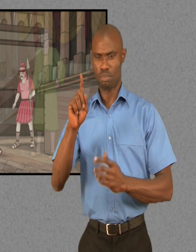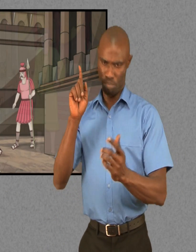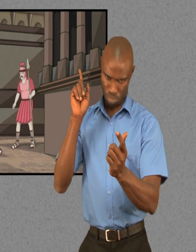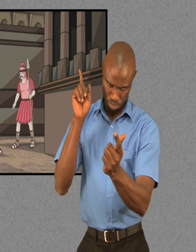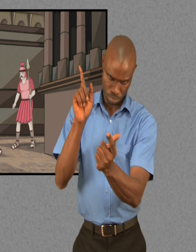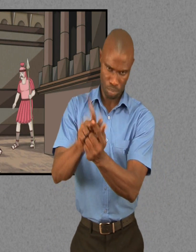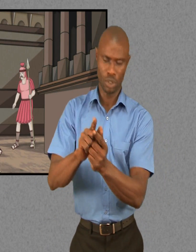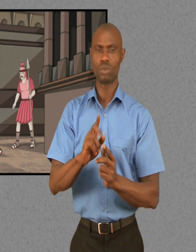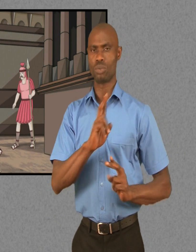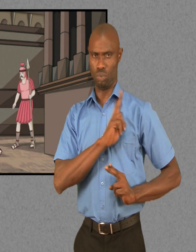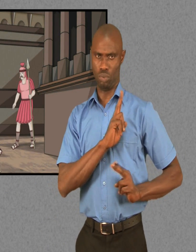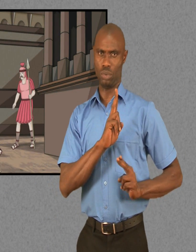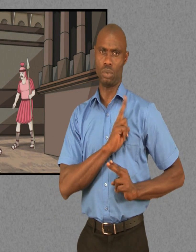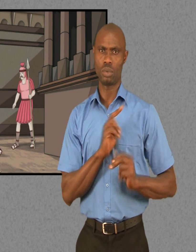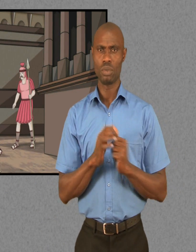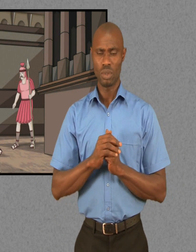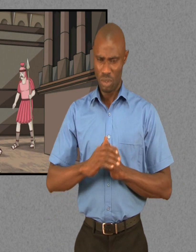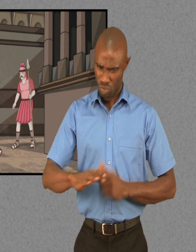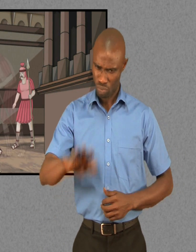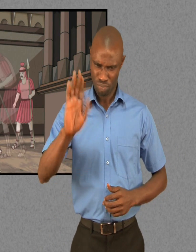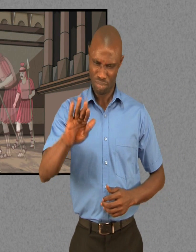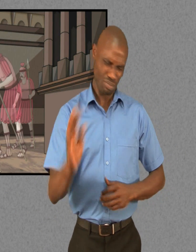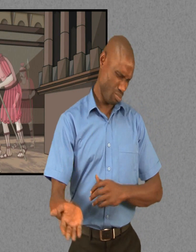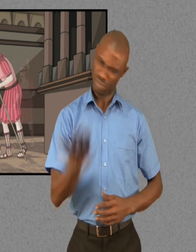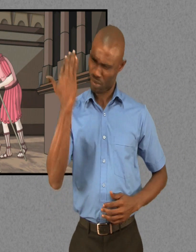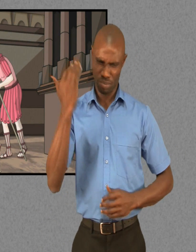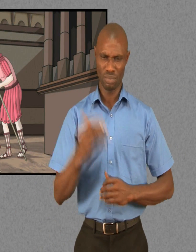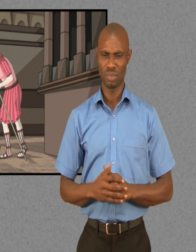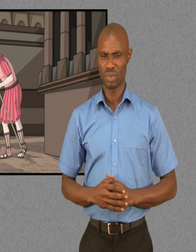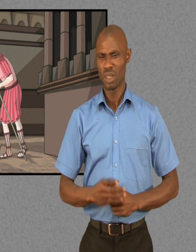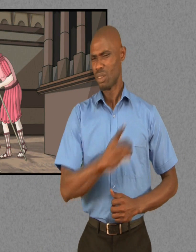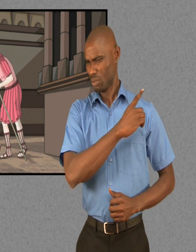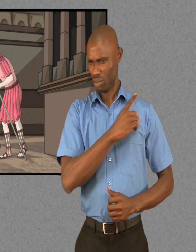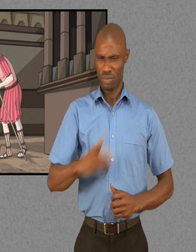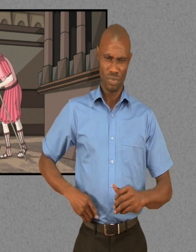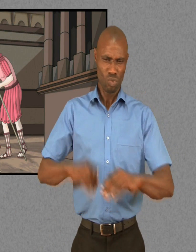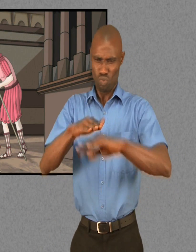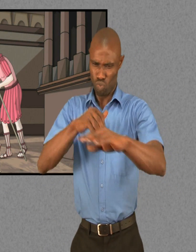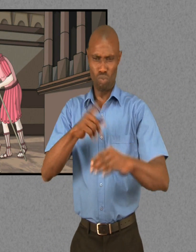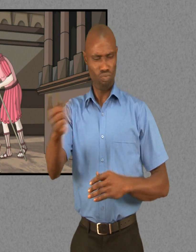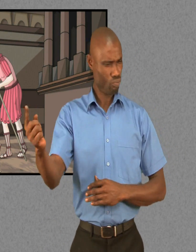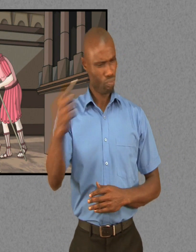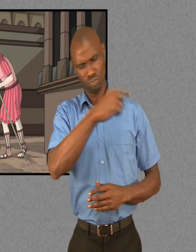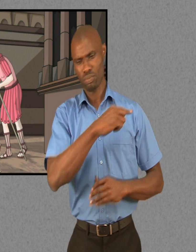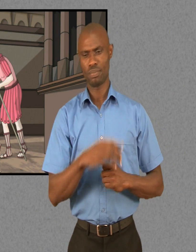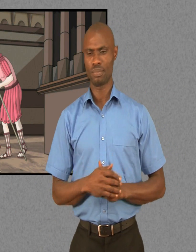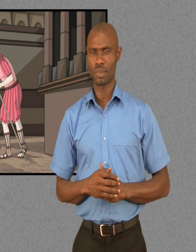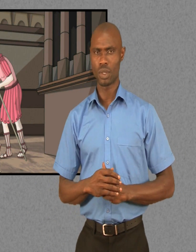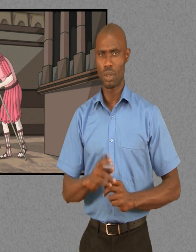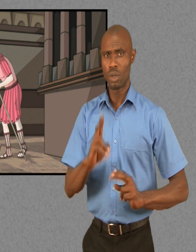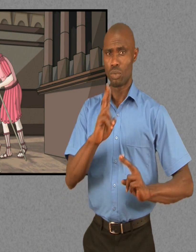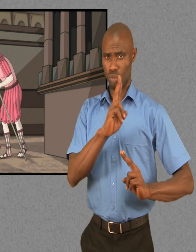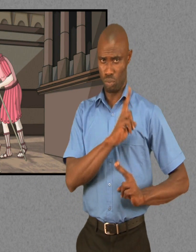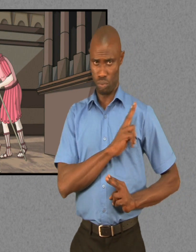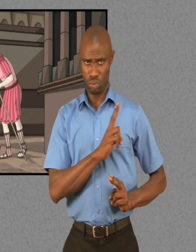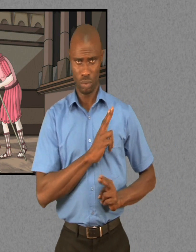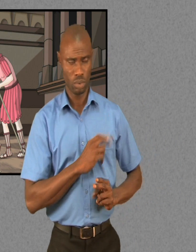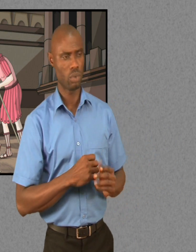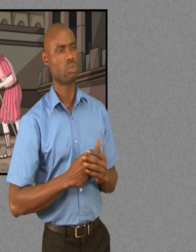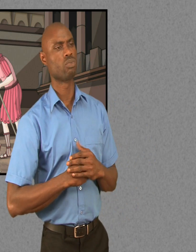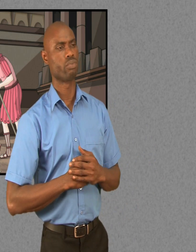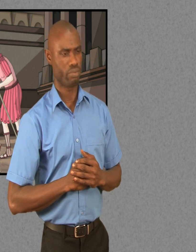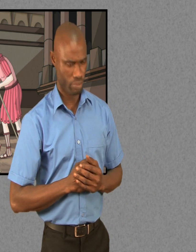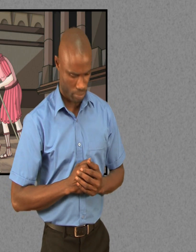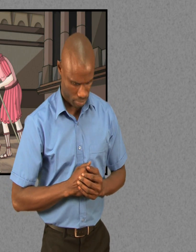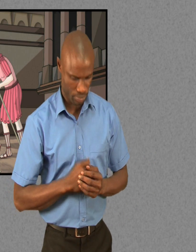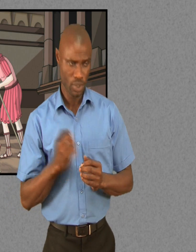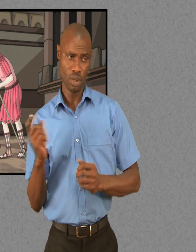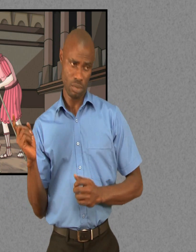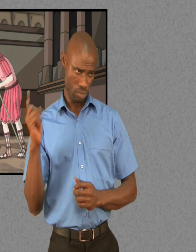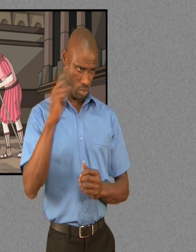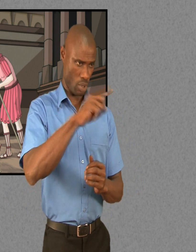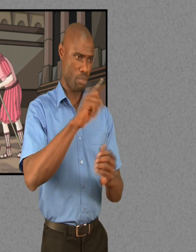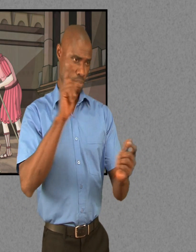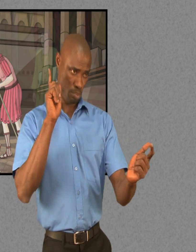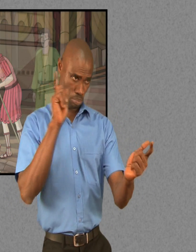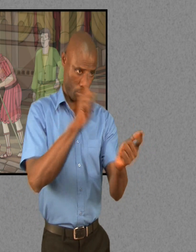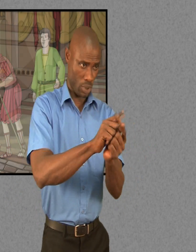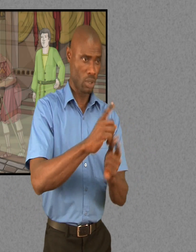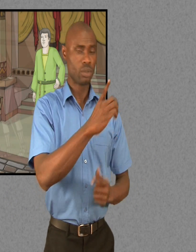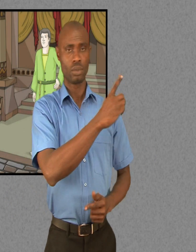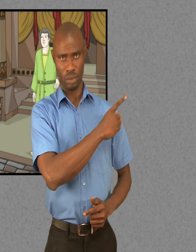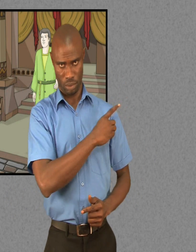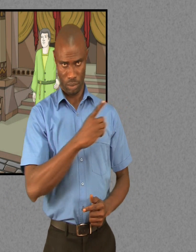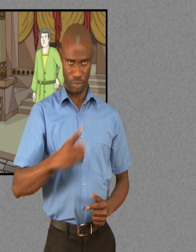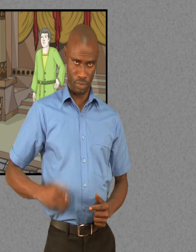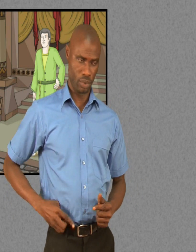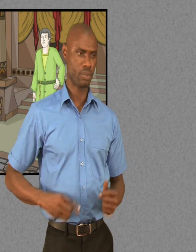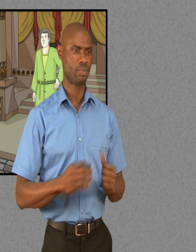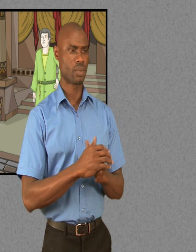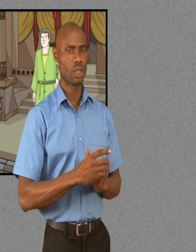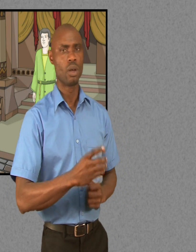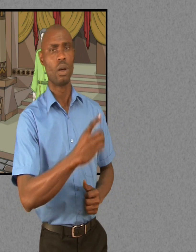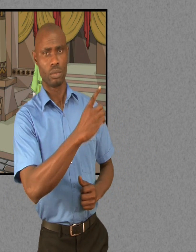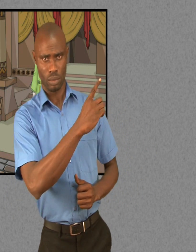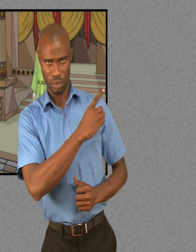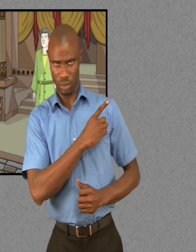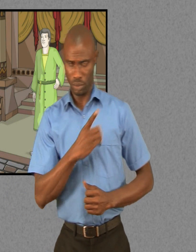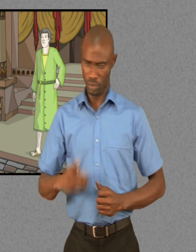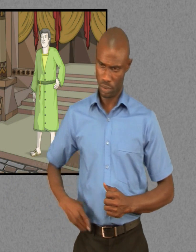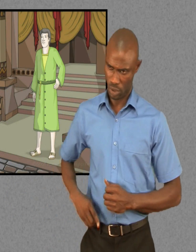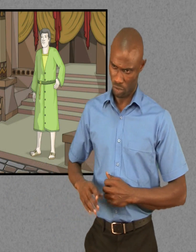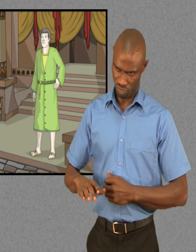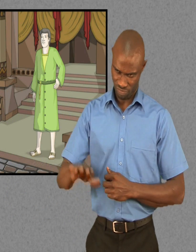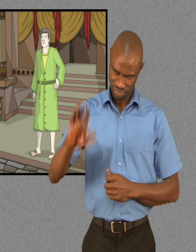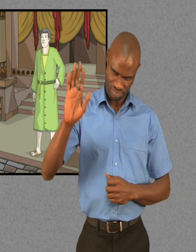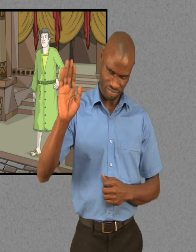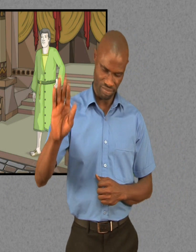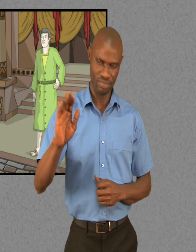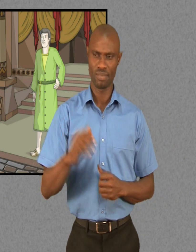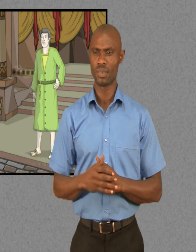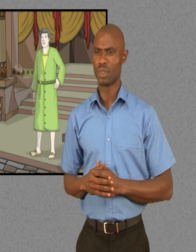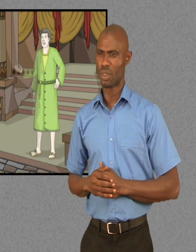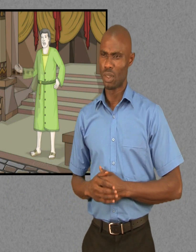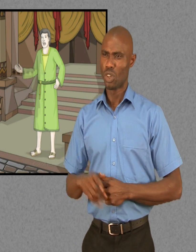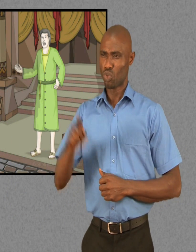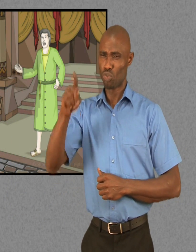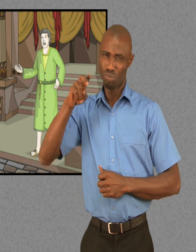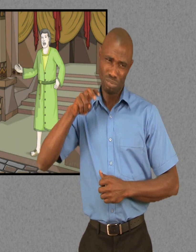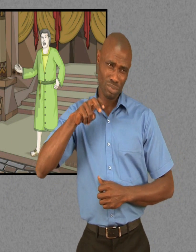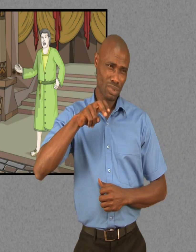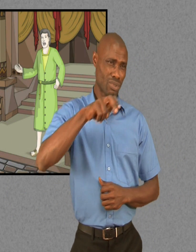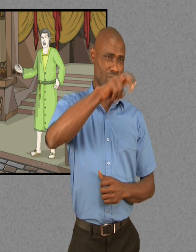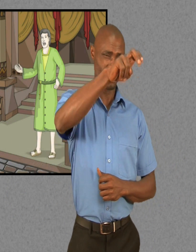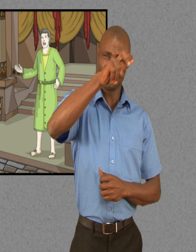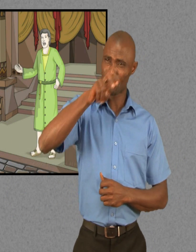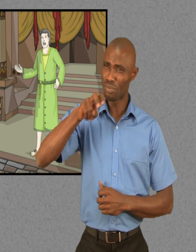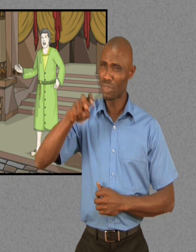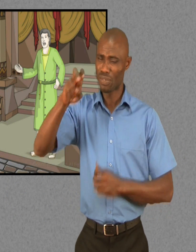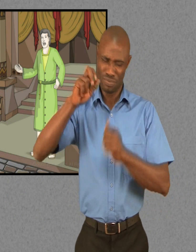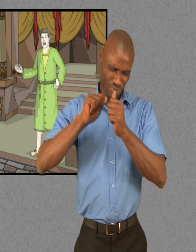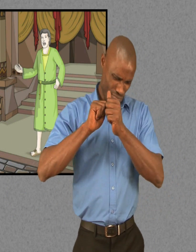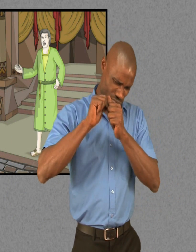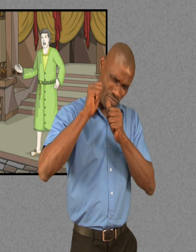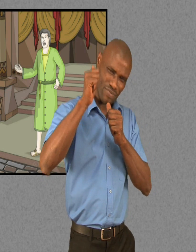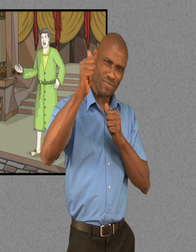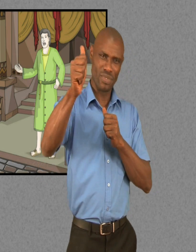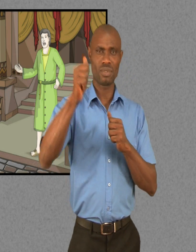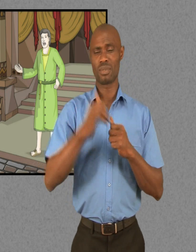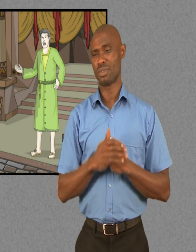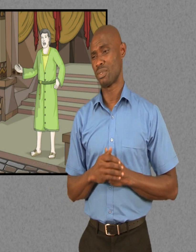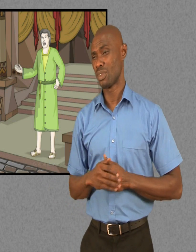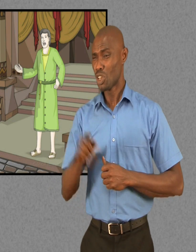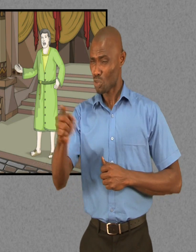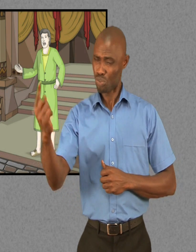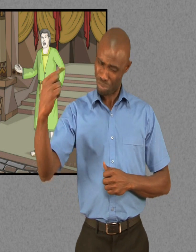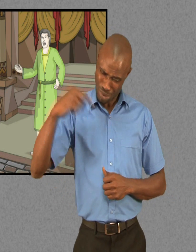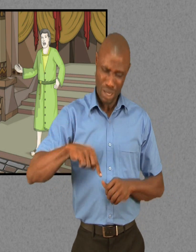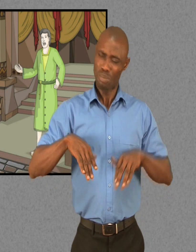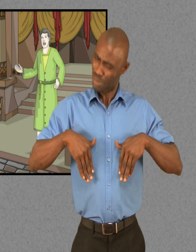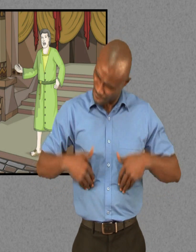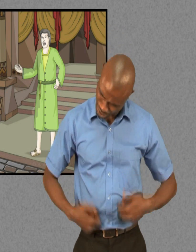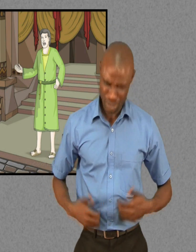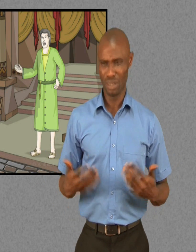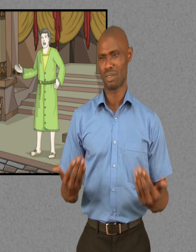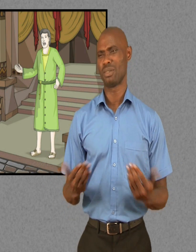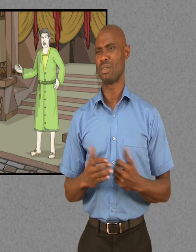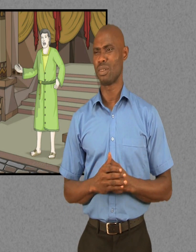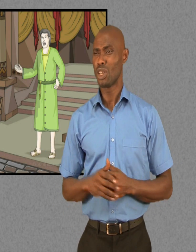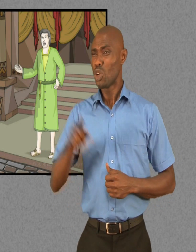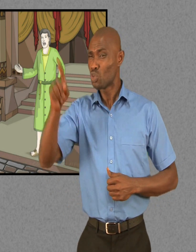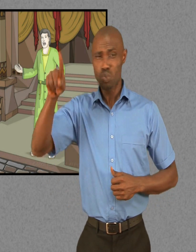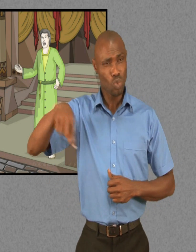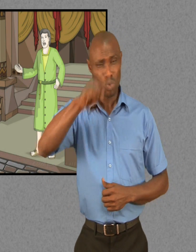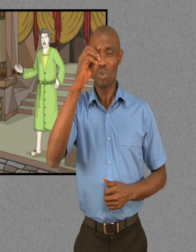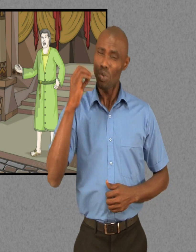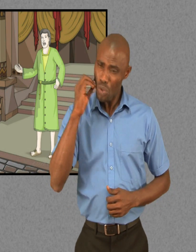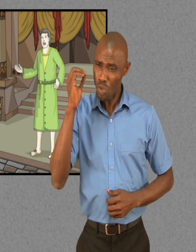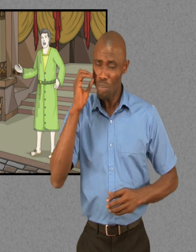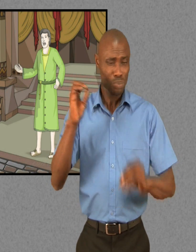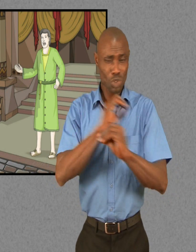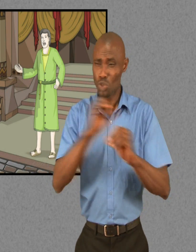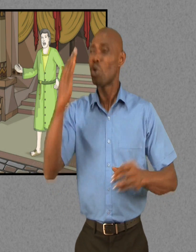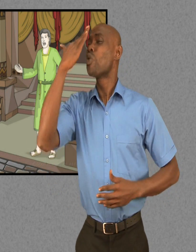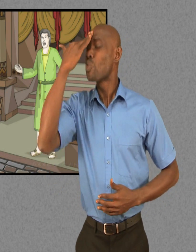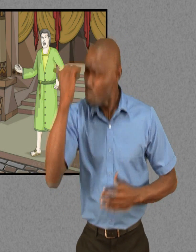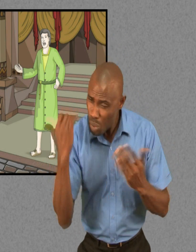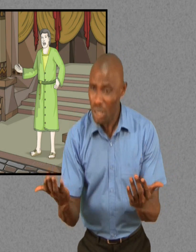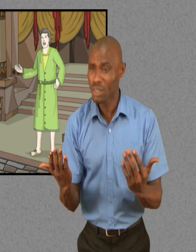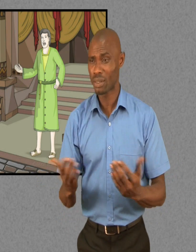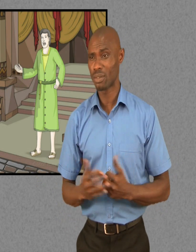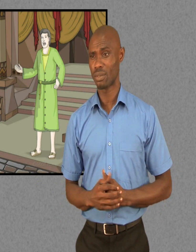“Haven’t you just arrived from a journey?” David asked Uriah.